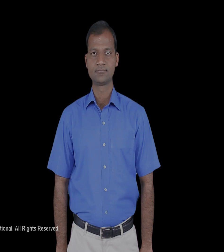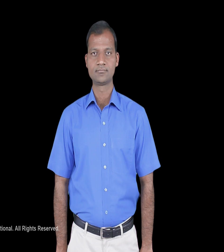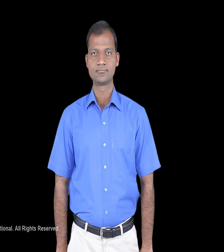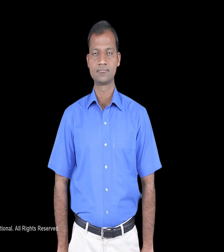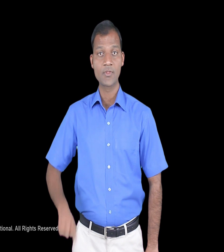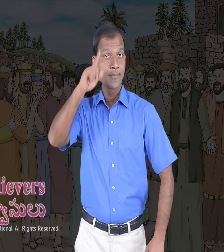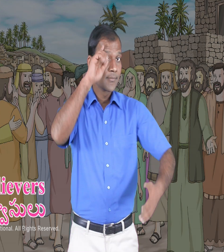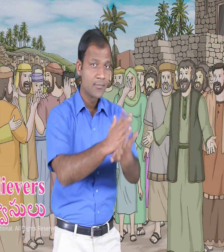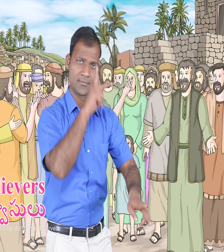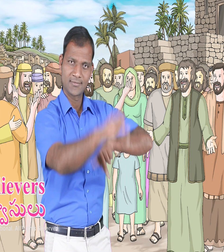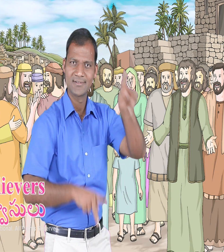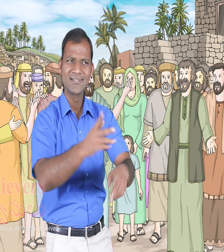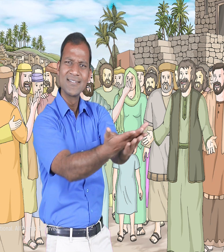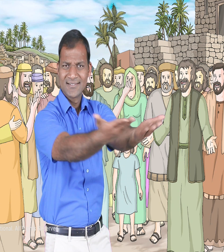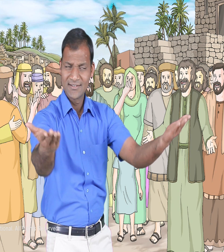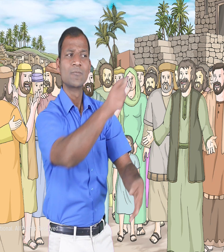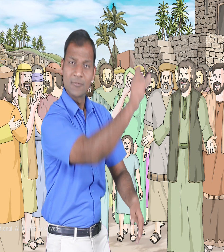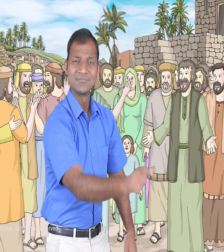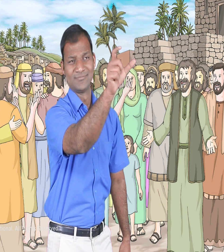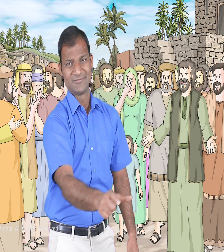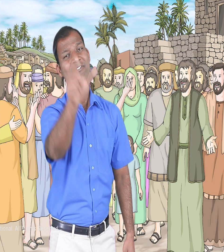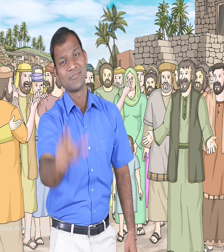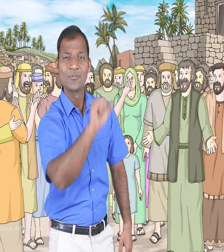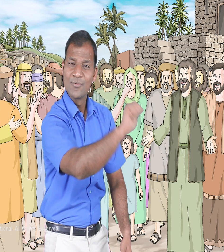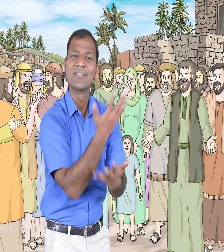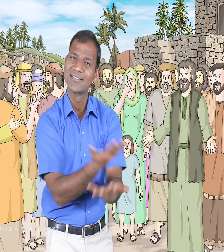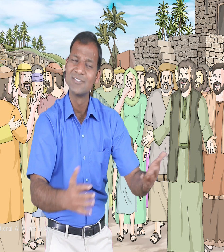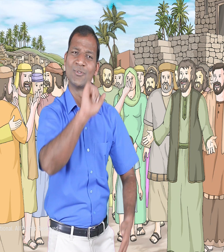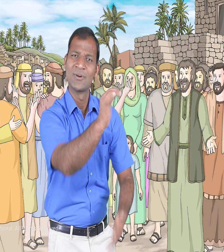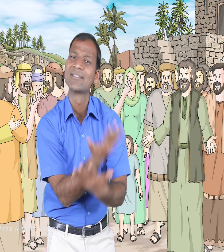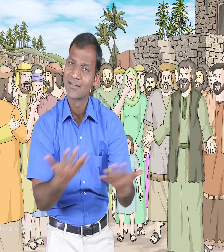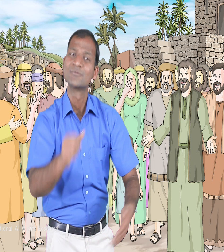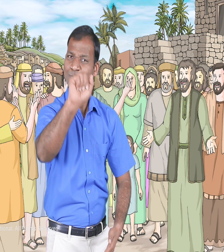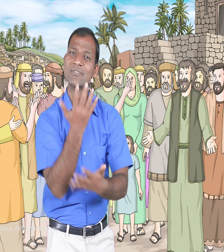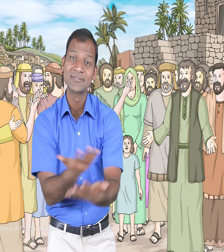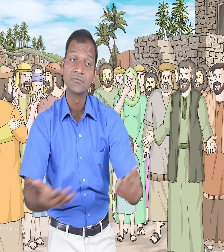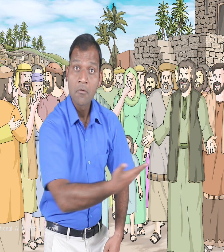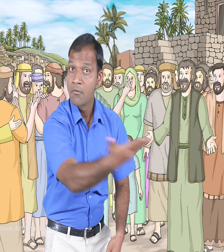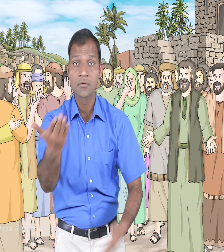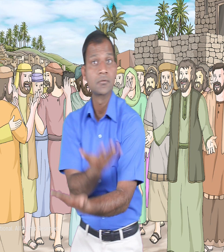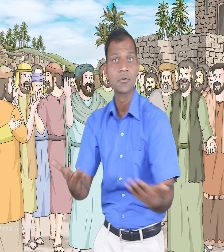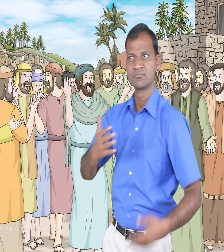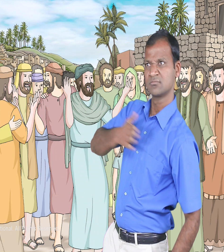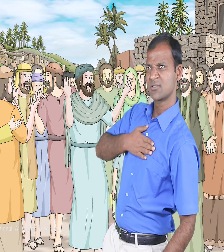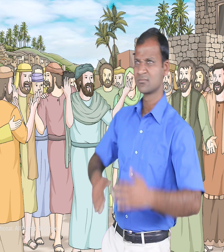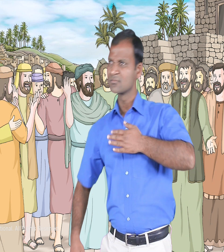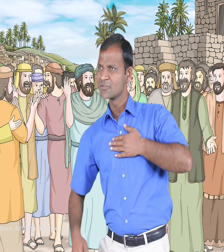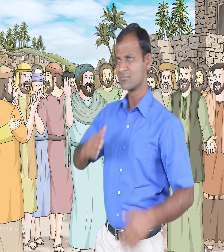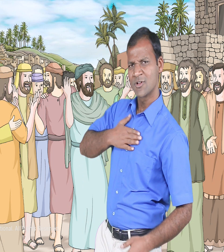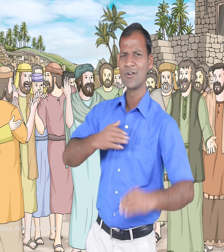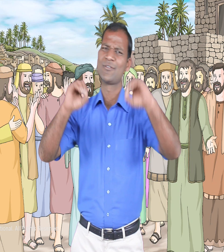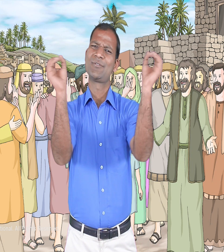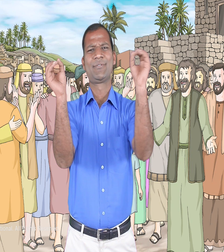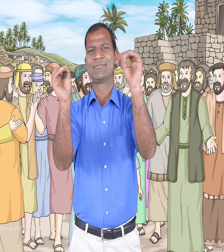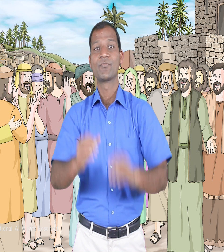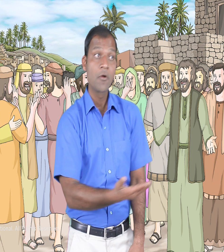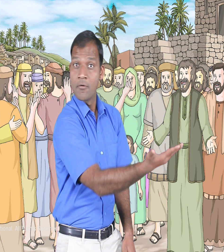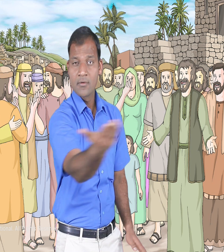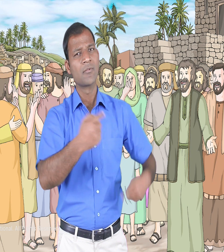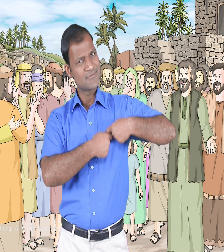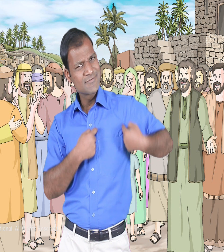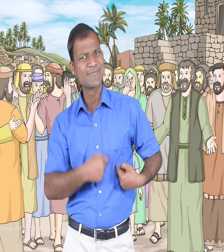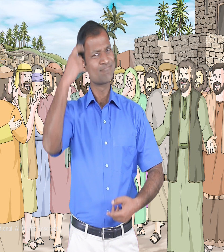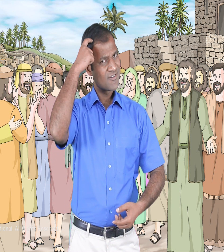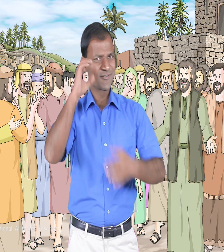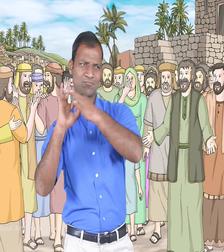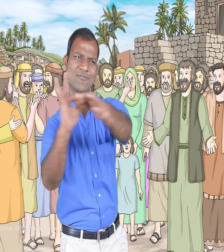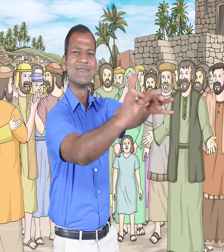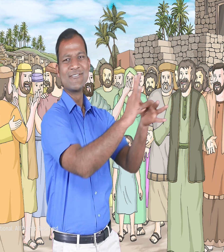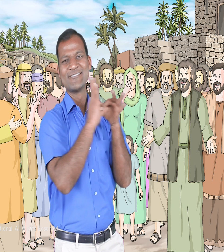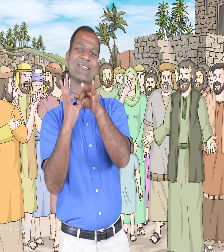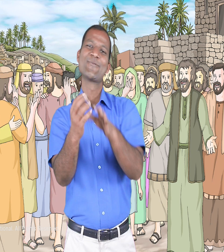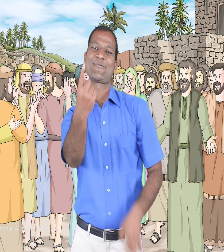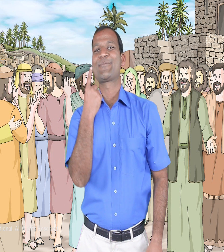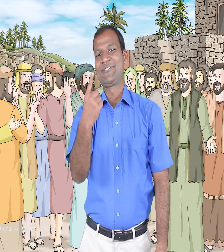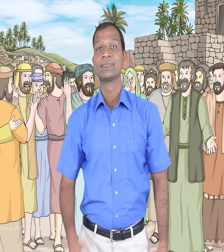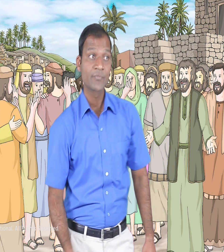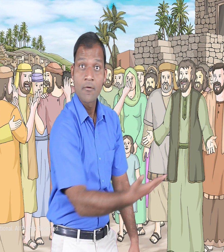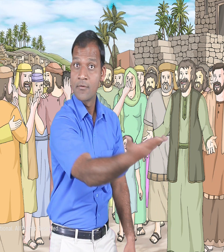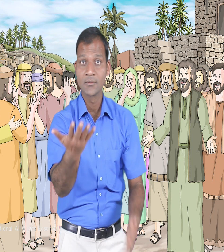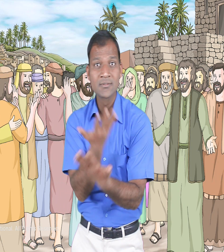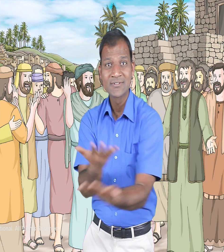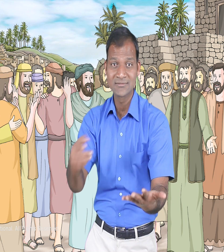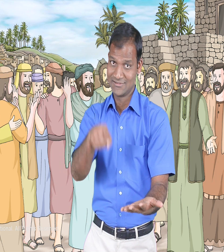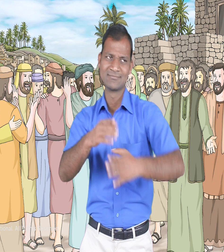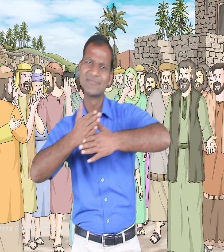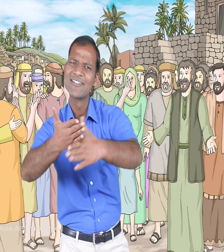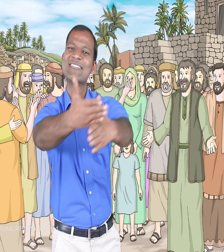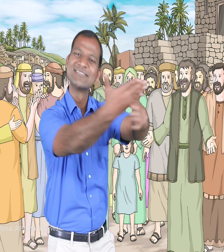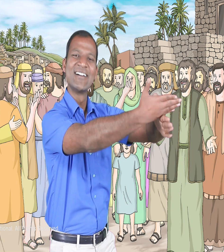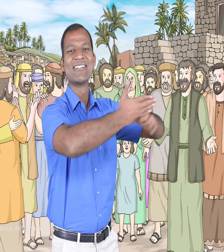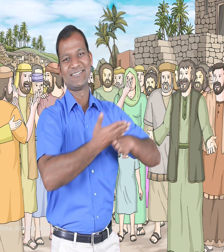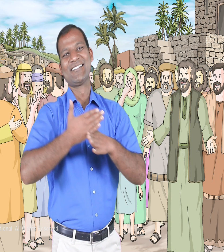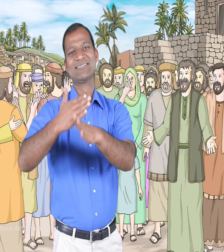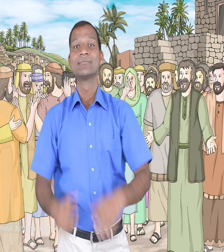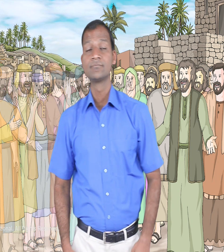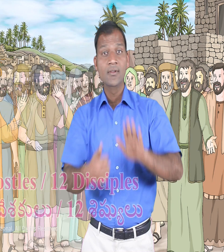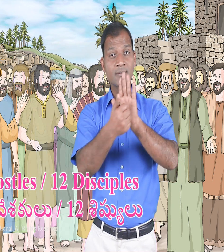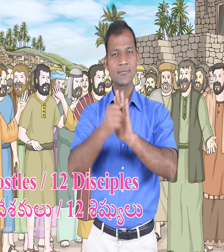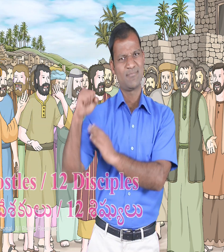The multitude of believers was one in heart and soul. No one claimed that any of his possessions was his own, but they shared everything they owned.